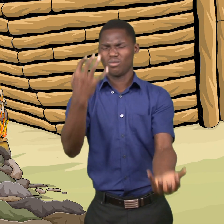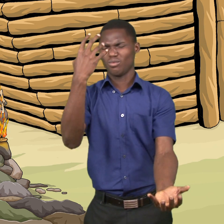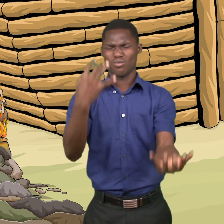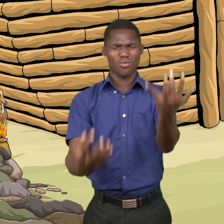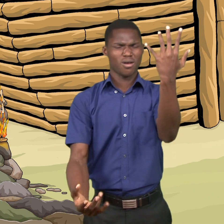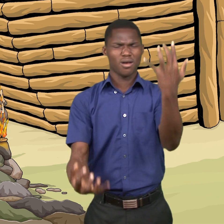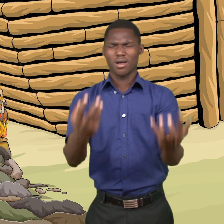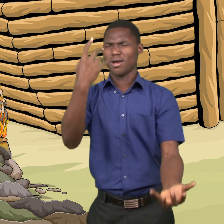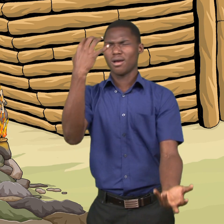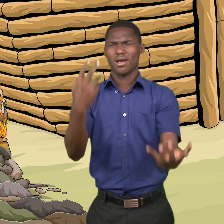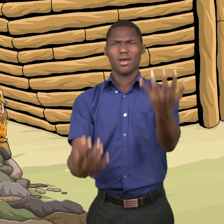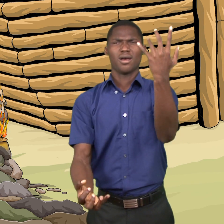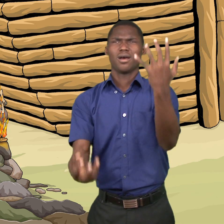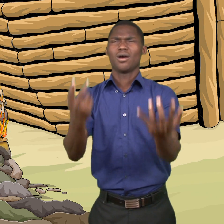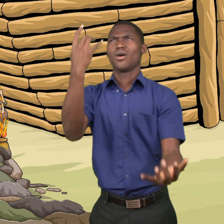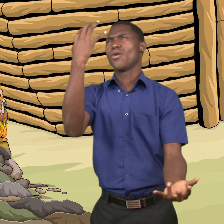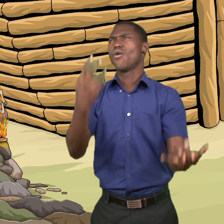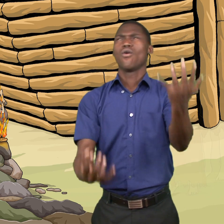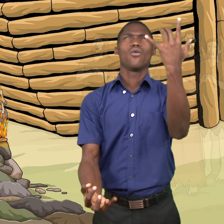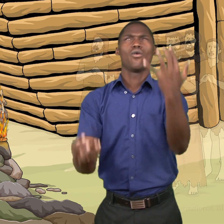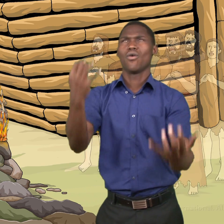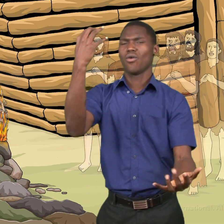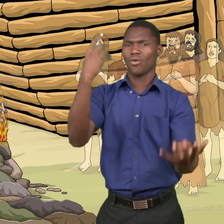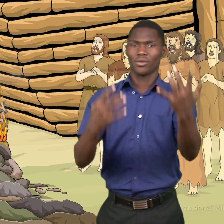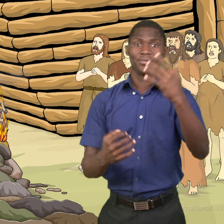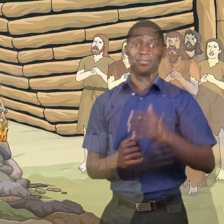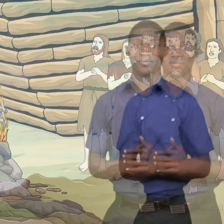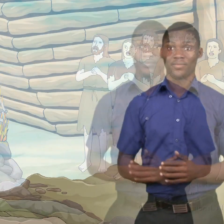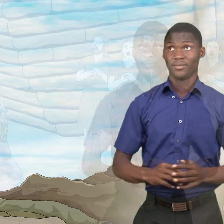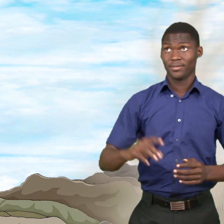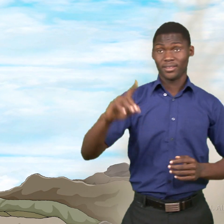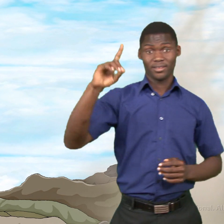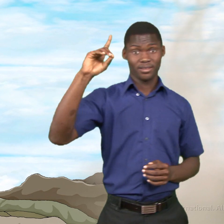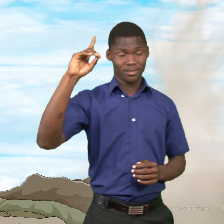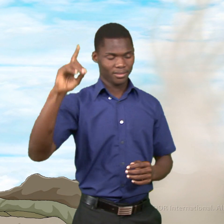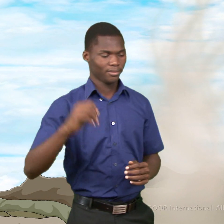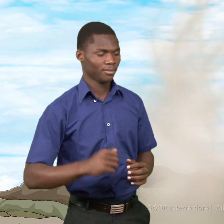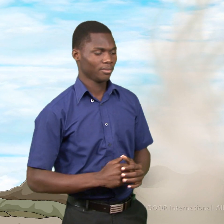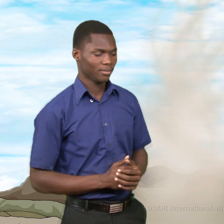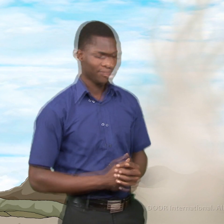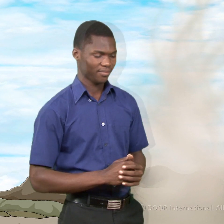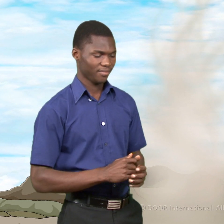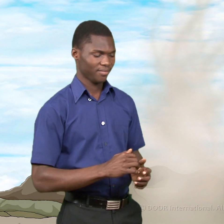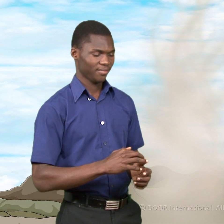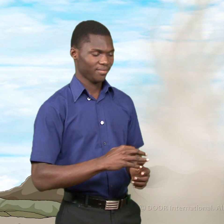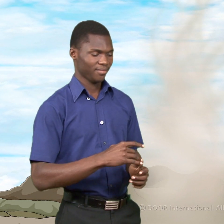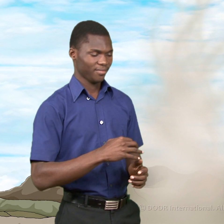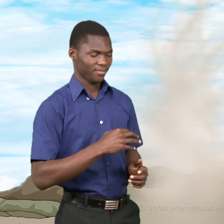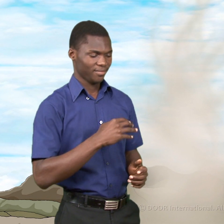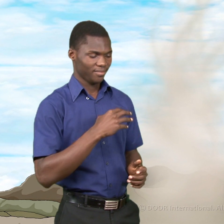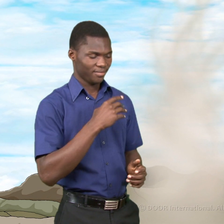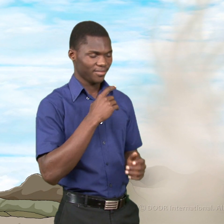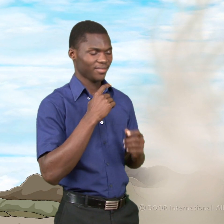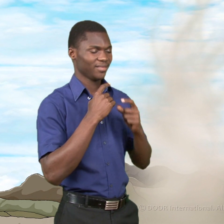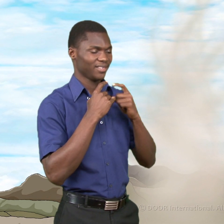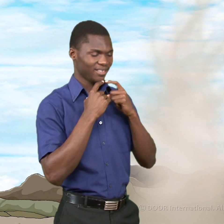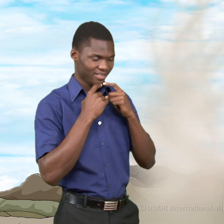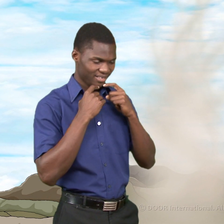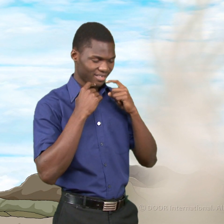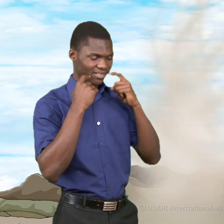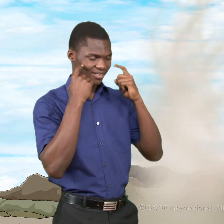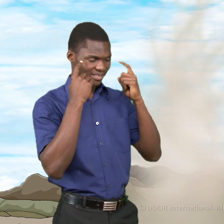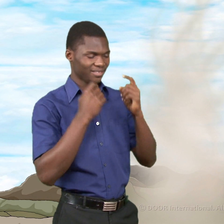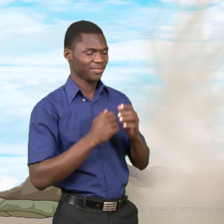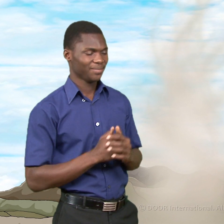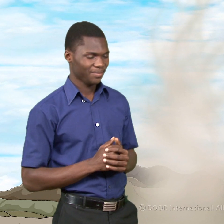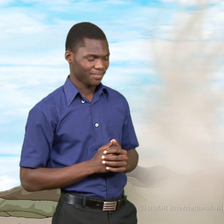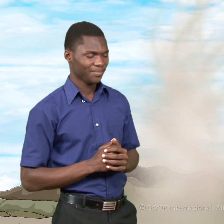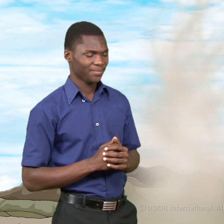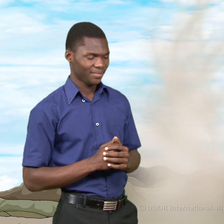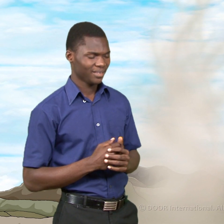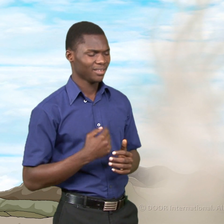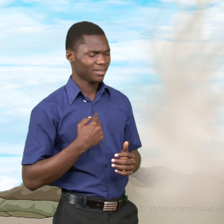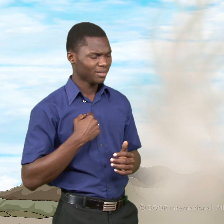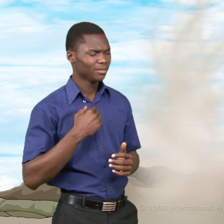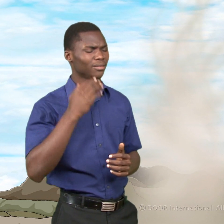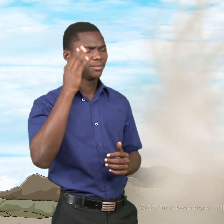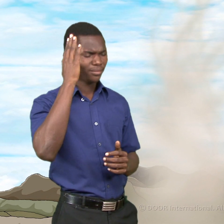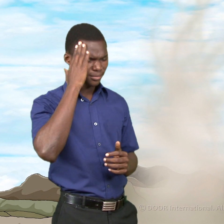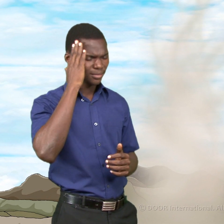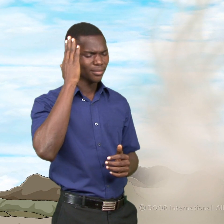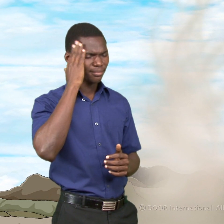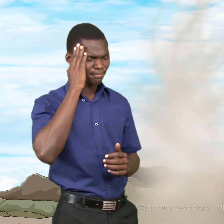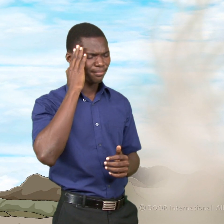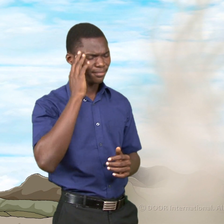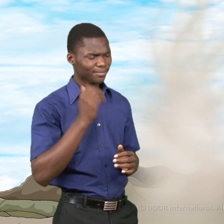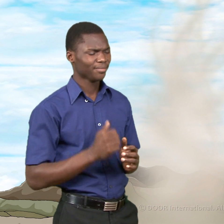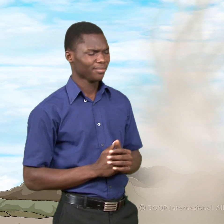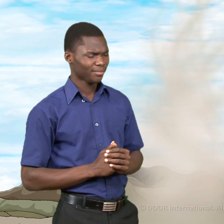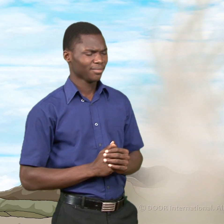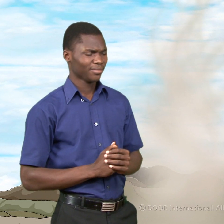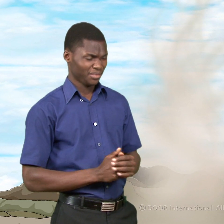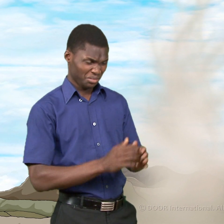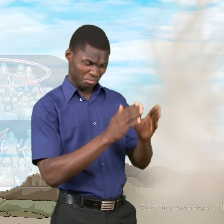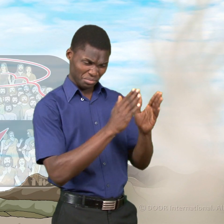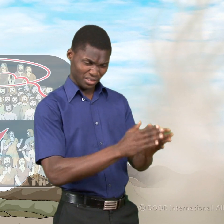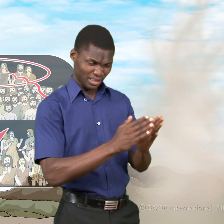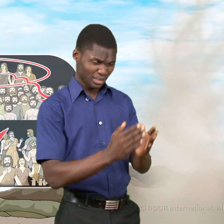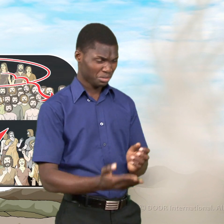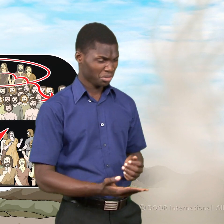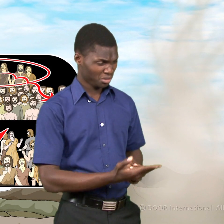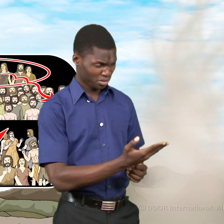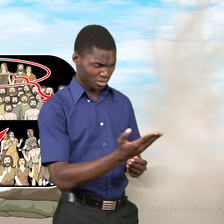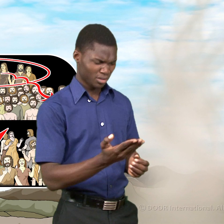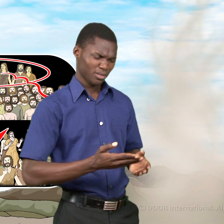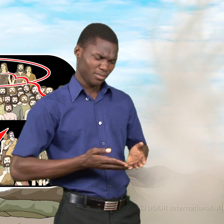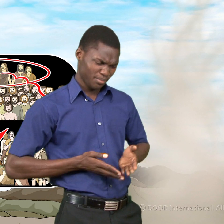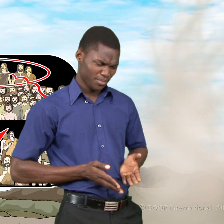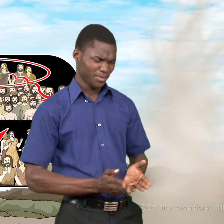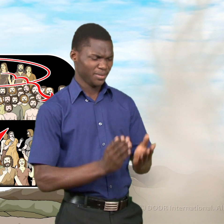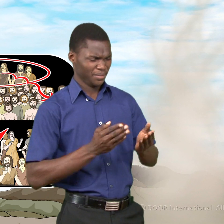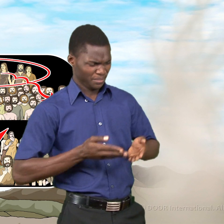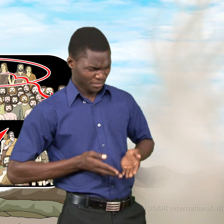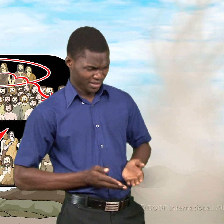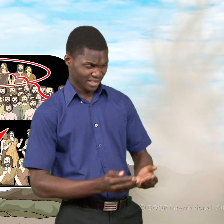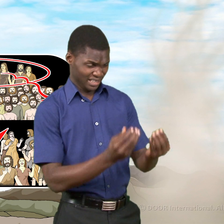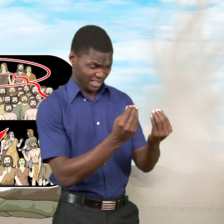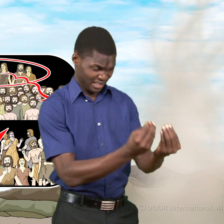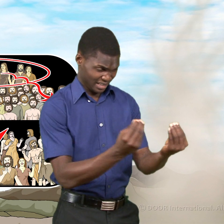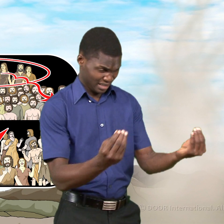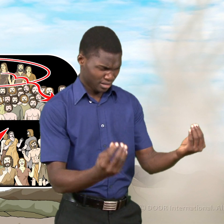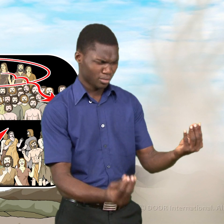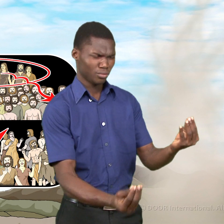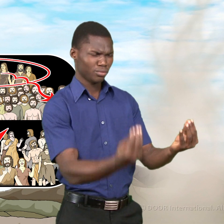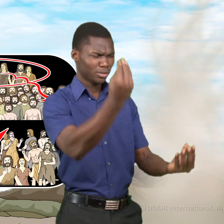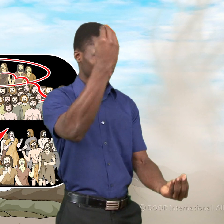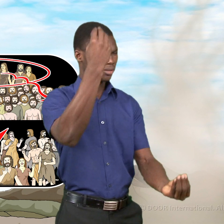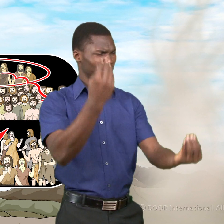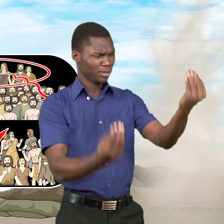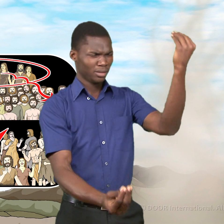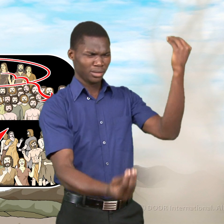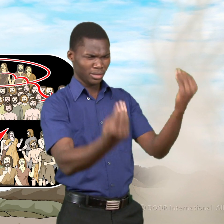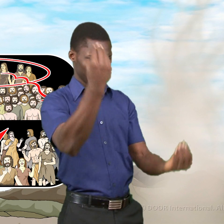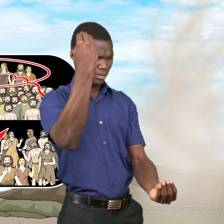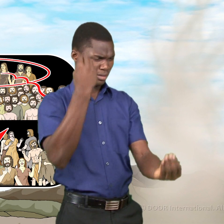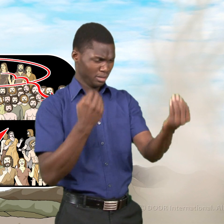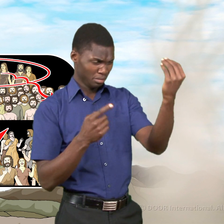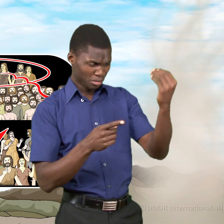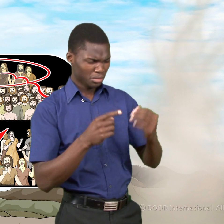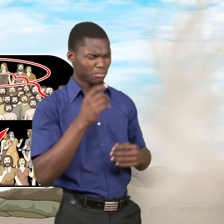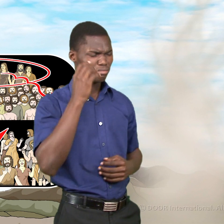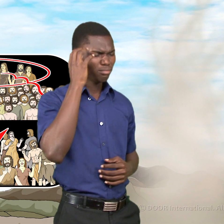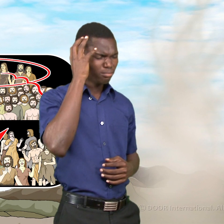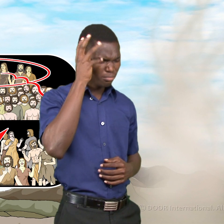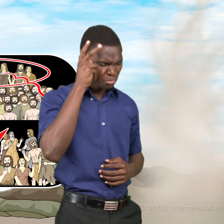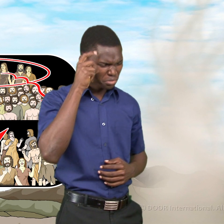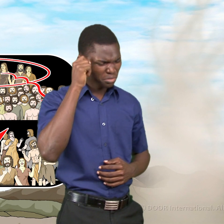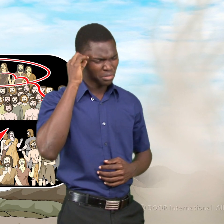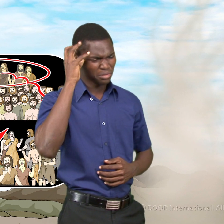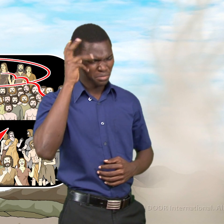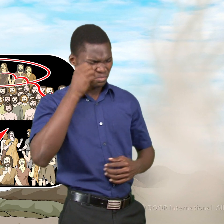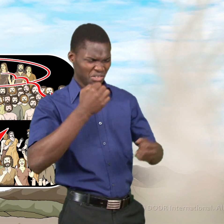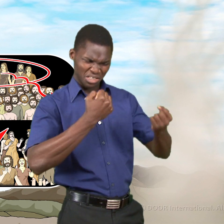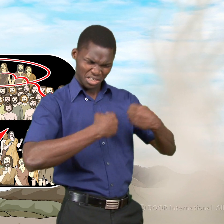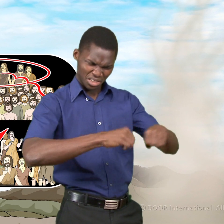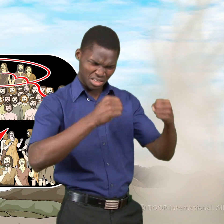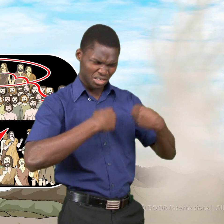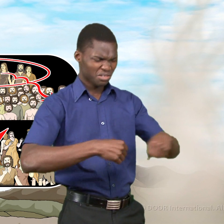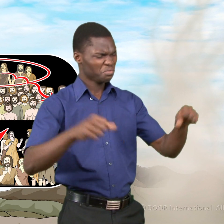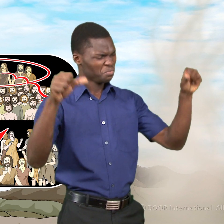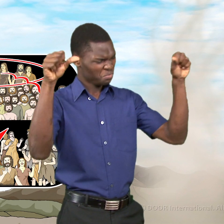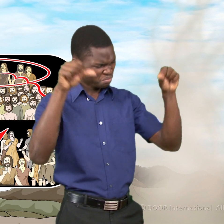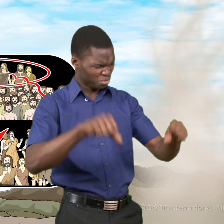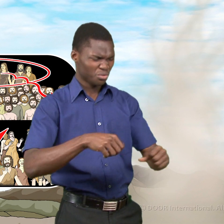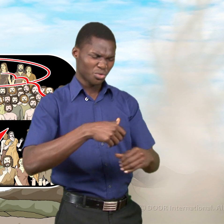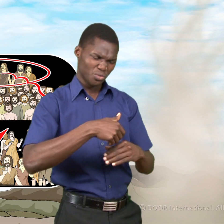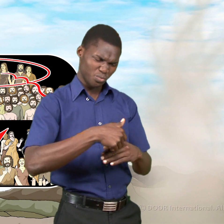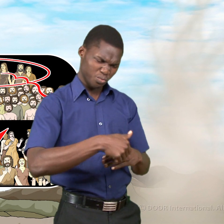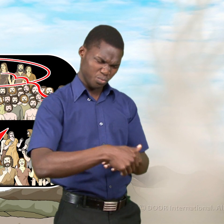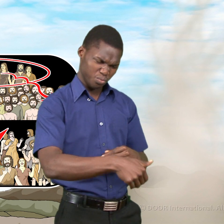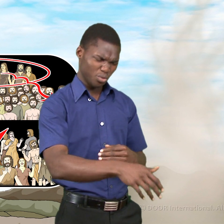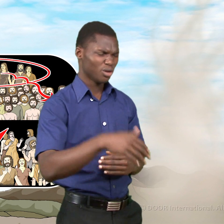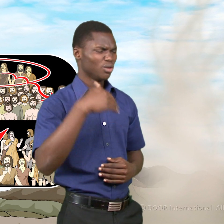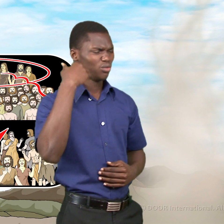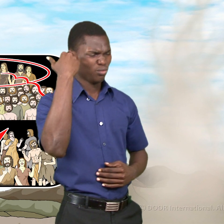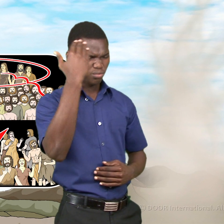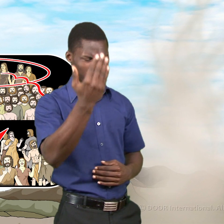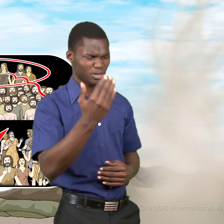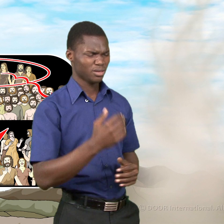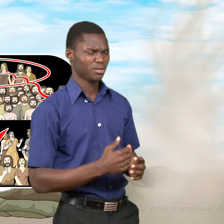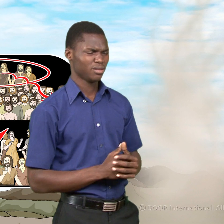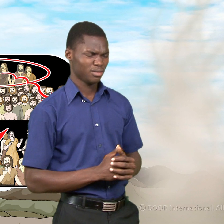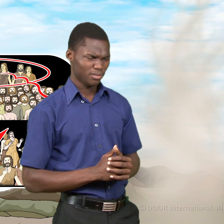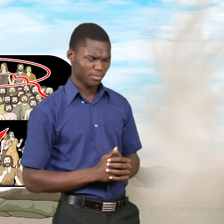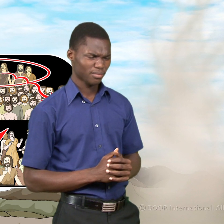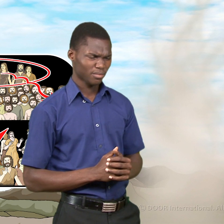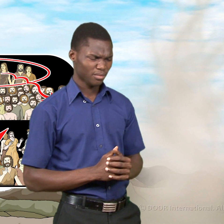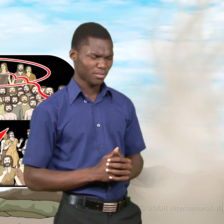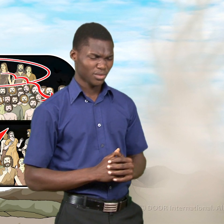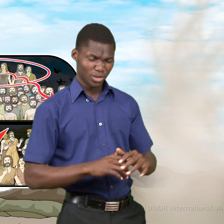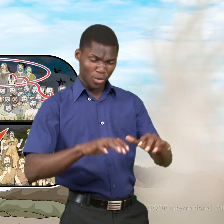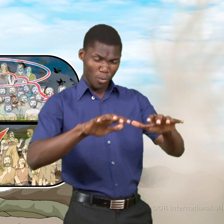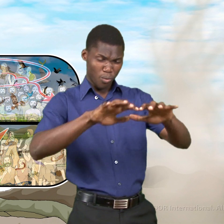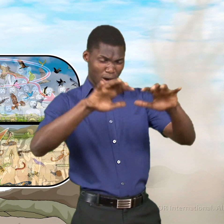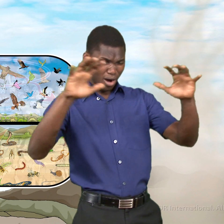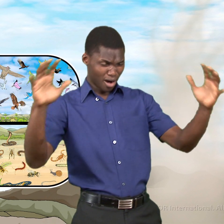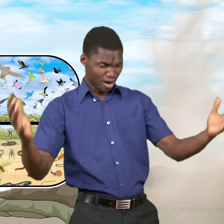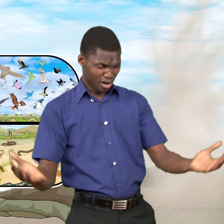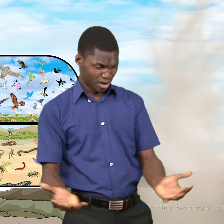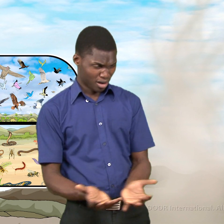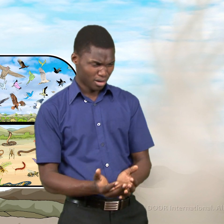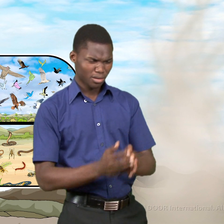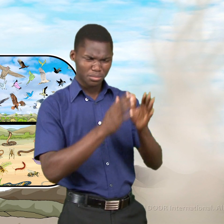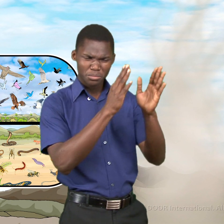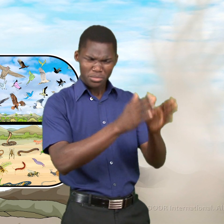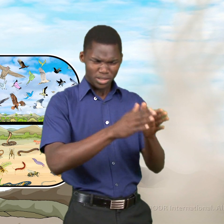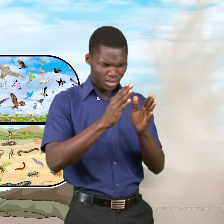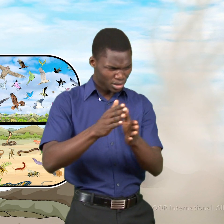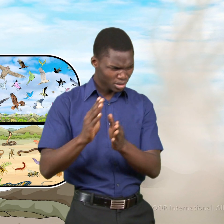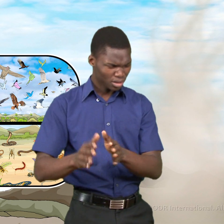When the LORD smelled the pleasing aroma, He said in His heart, “Never again will I curse the ground because of man, even though every inclination of his heart is evil from his youth.